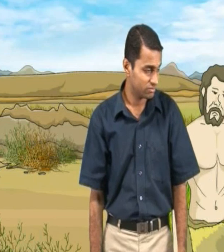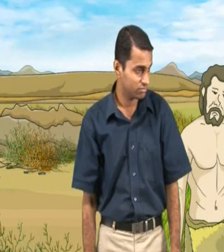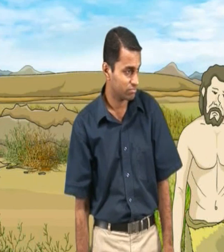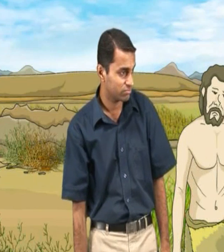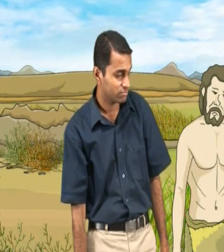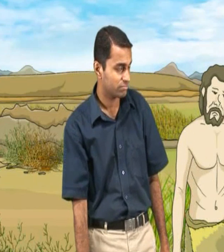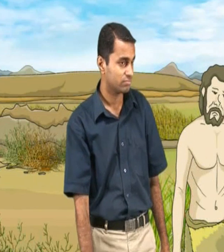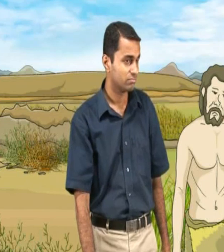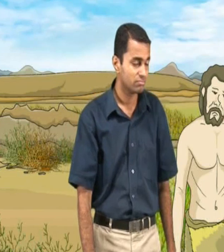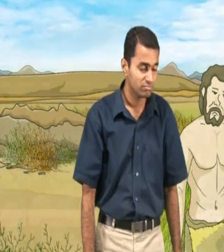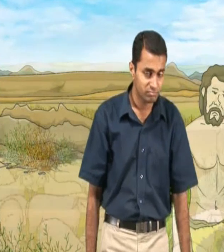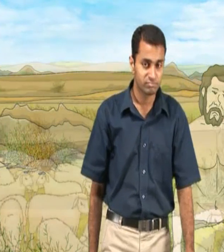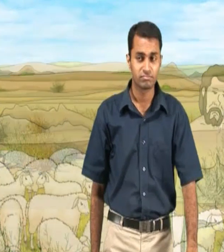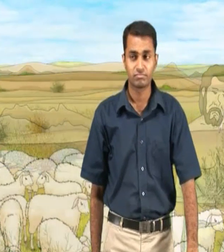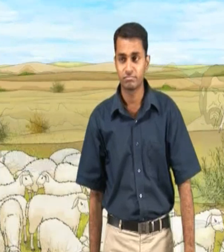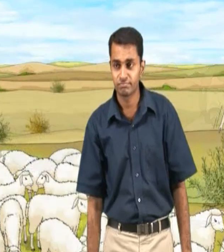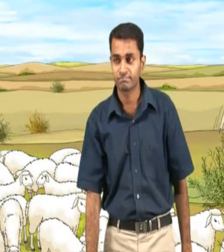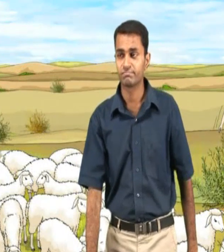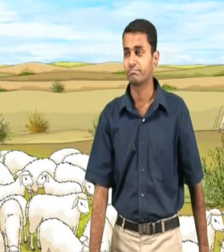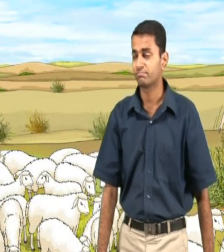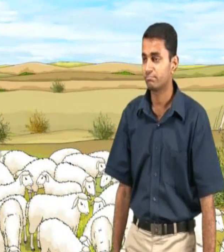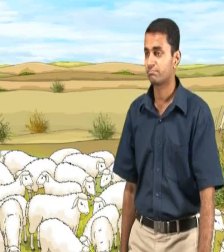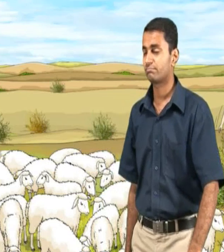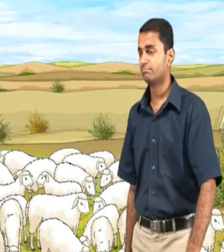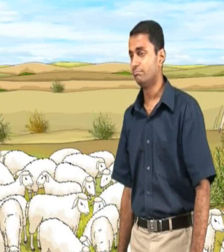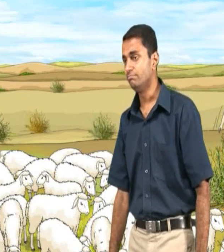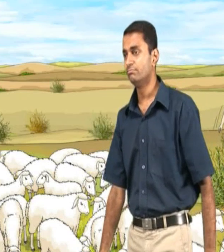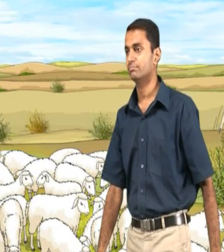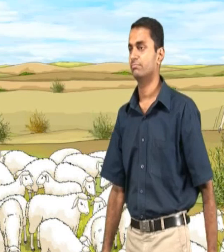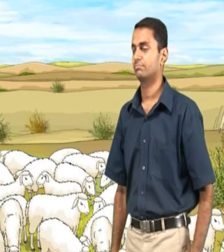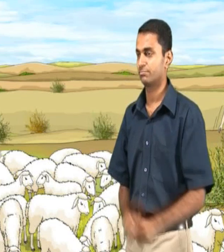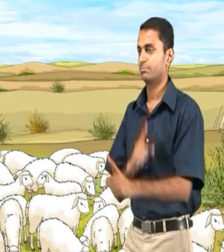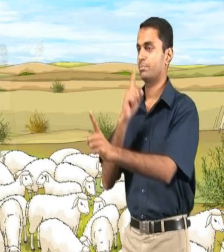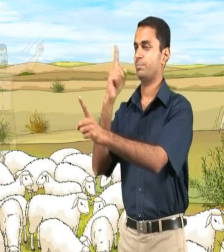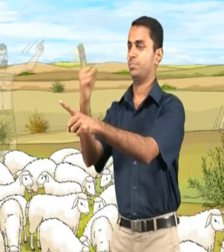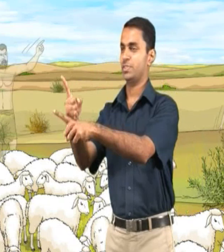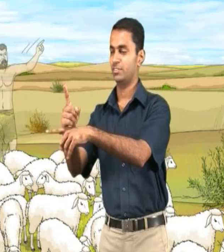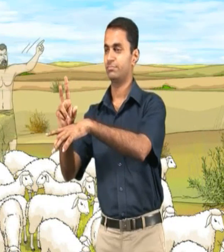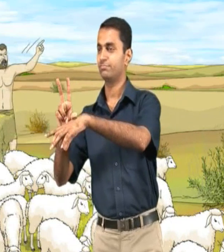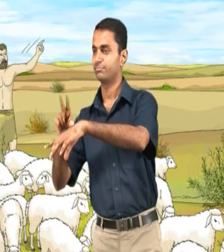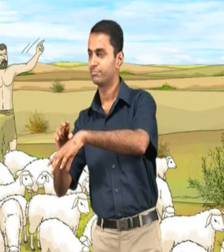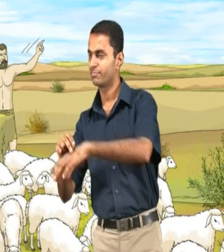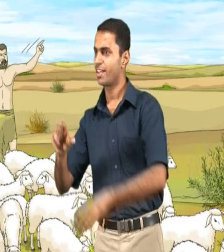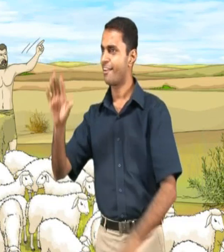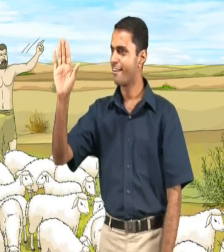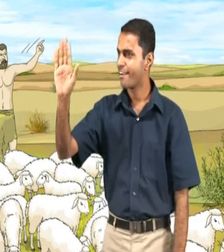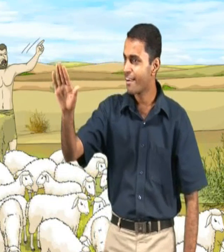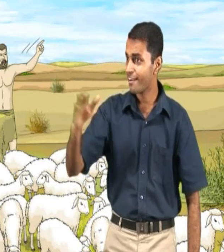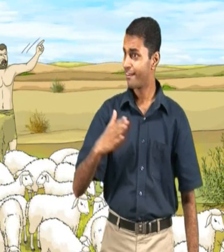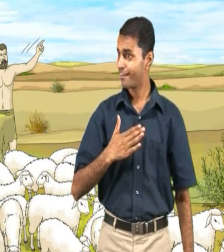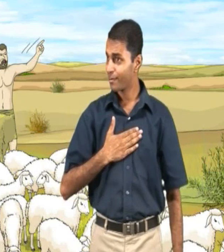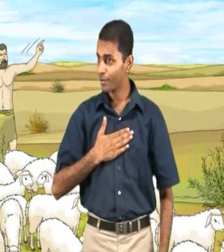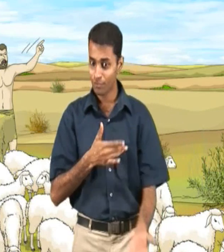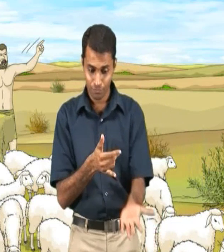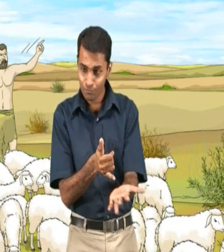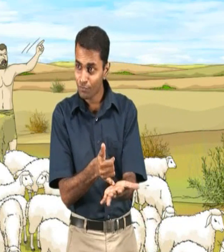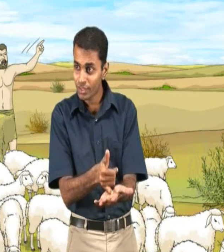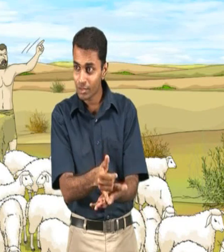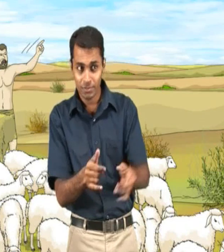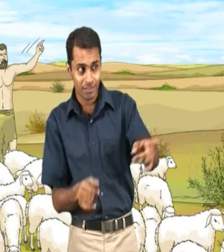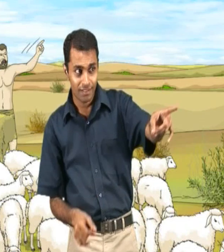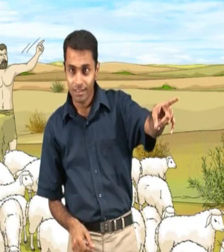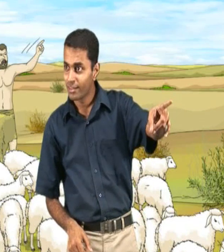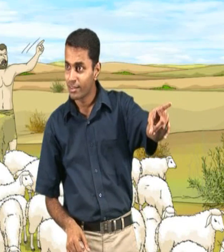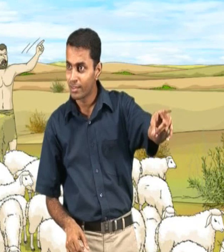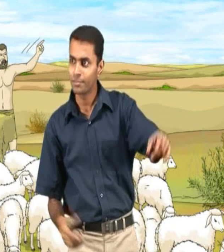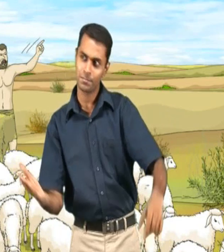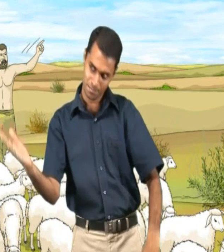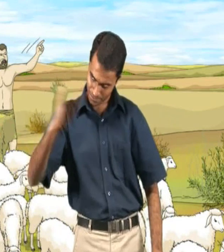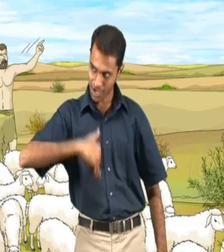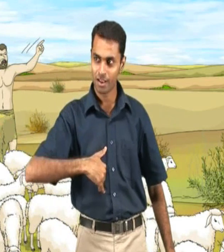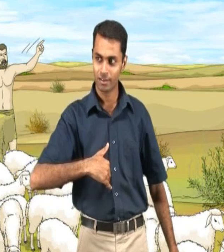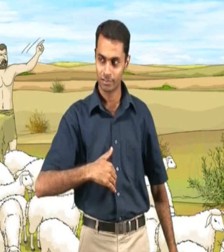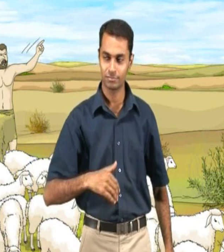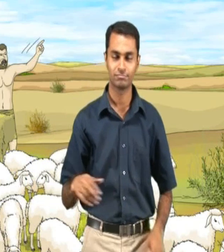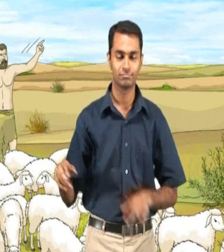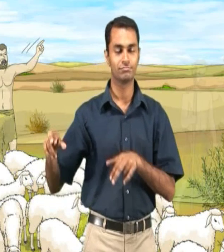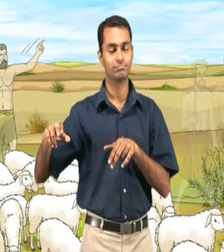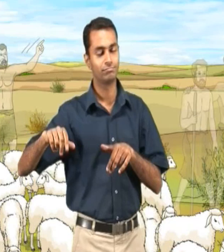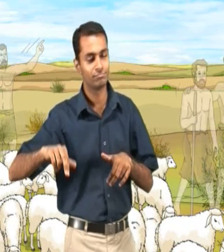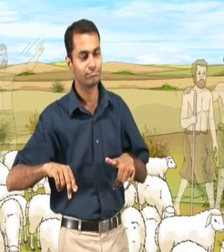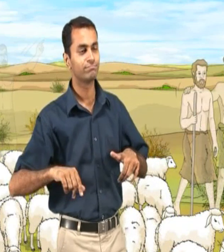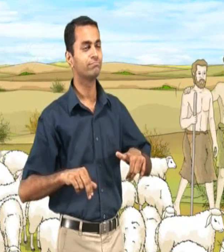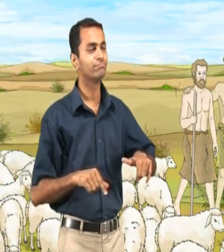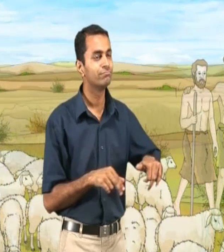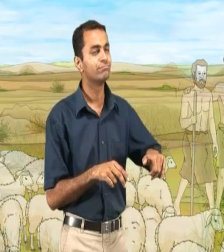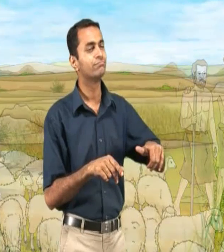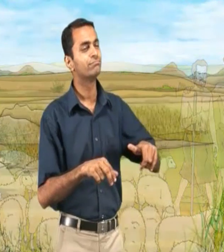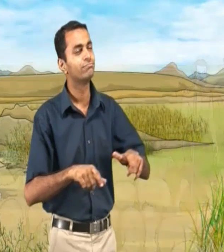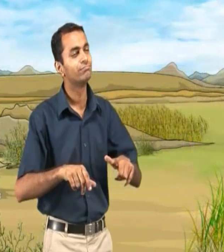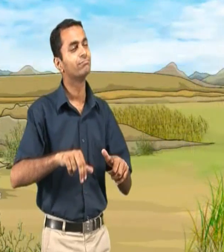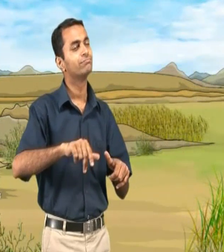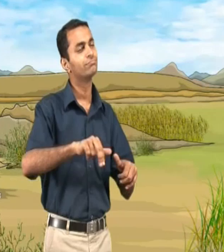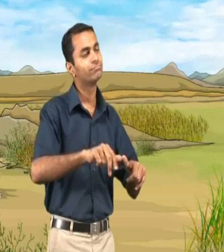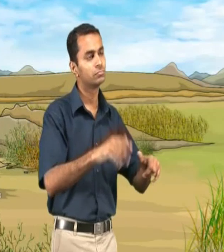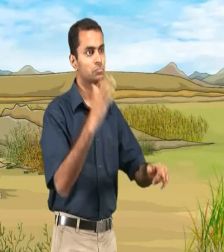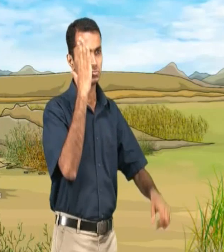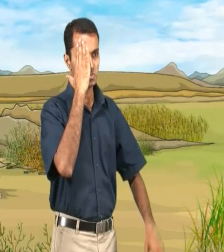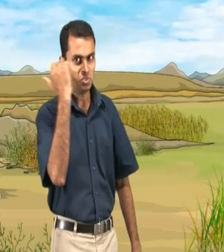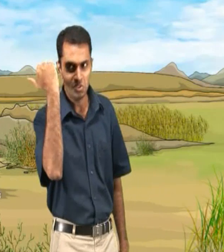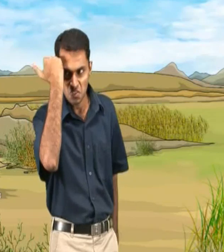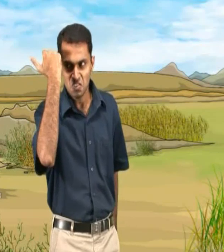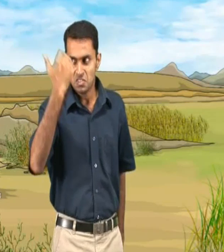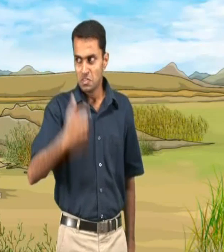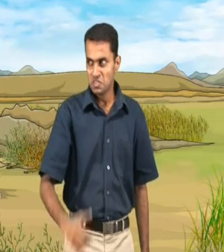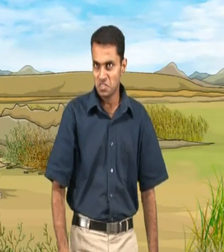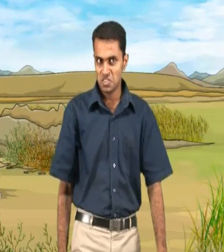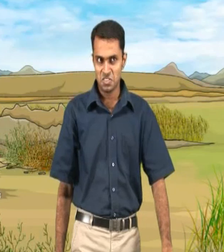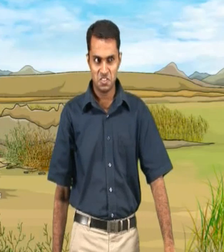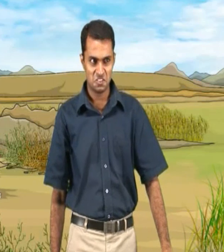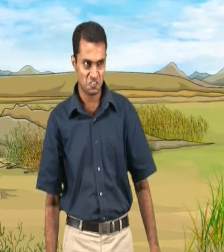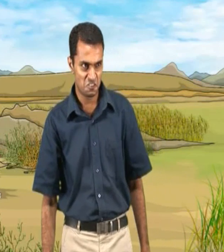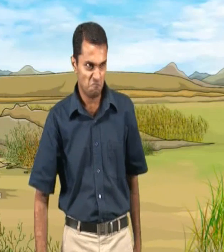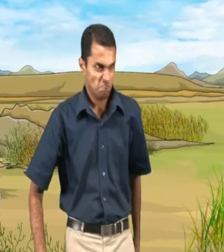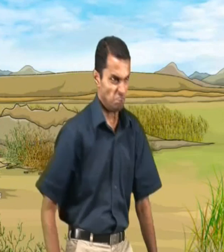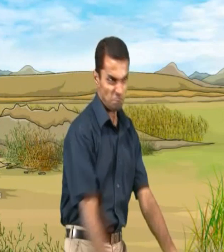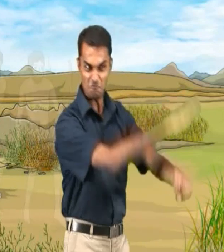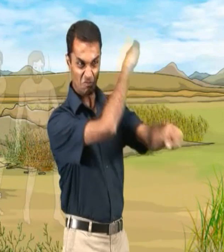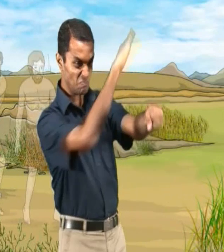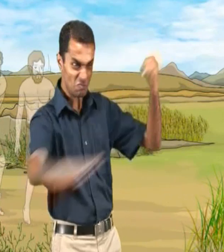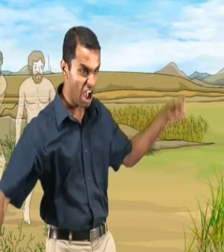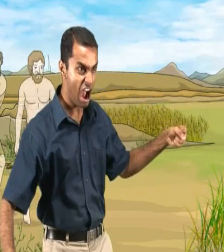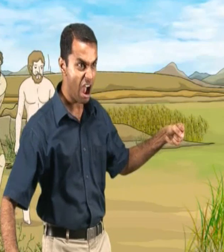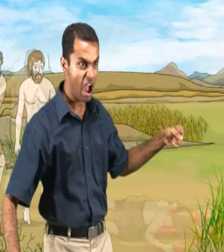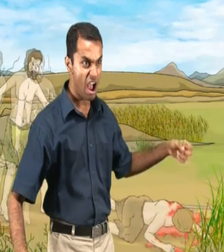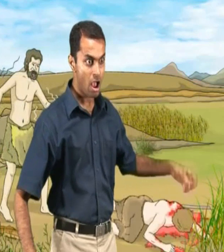Then Cain said to his brother Abel, “Let us go out to the field.”